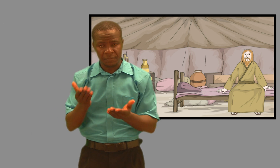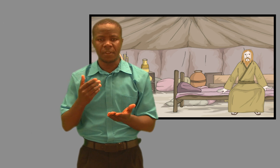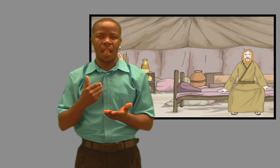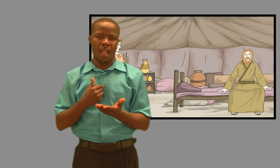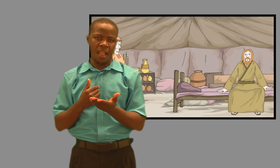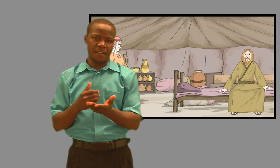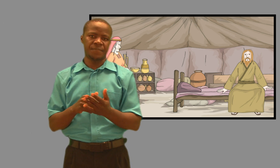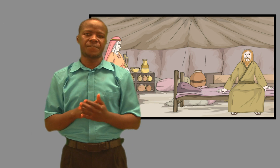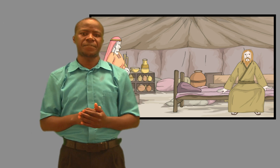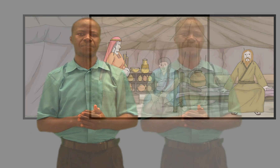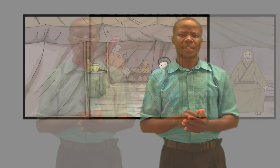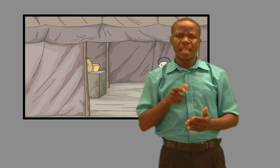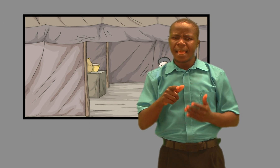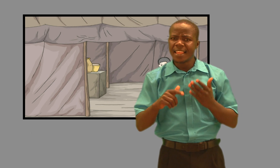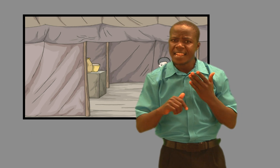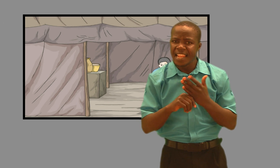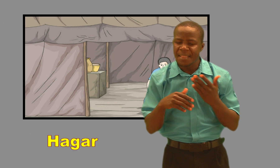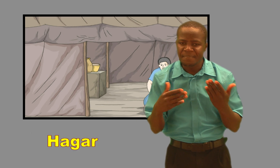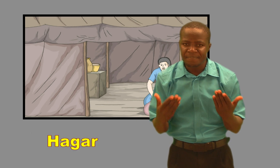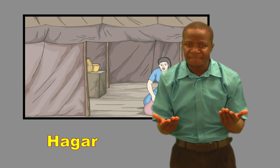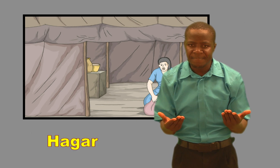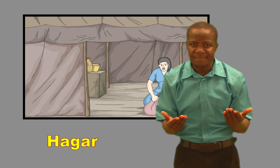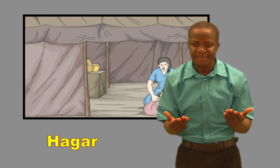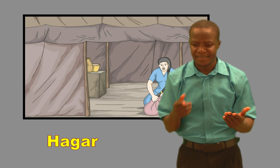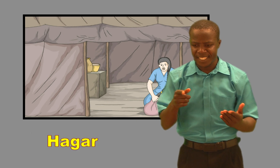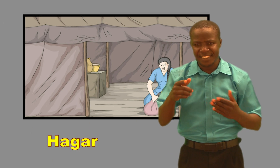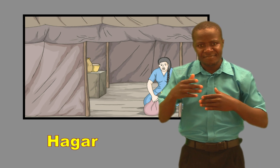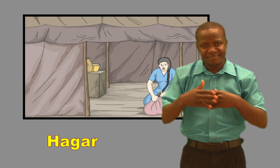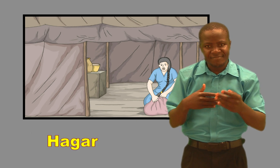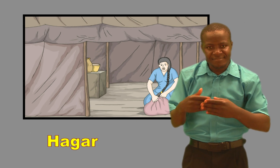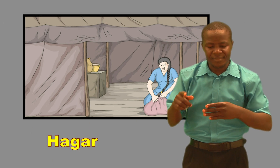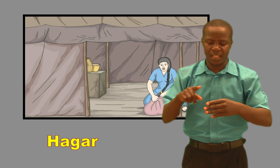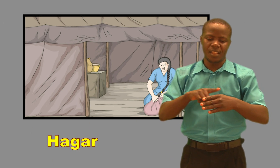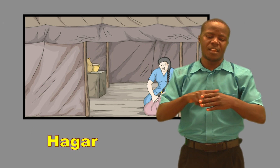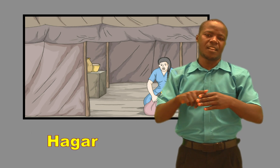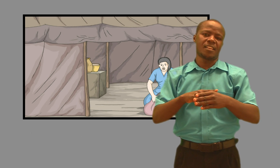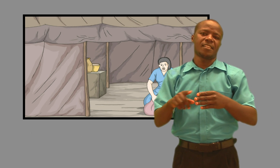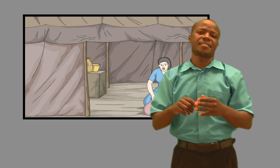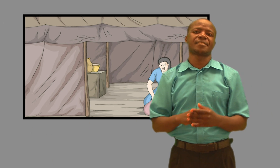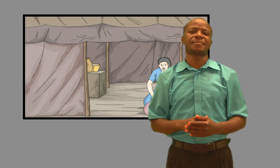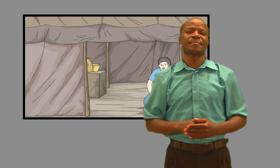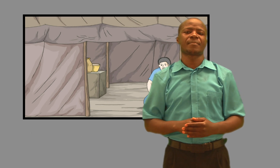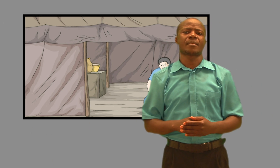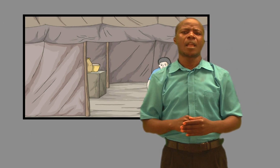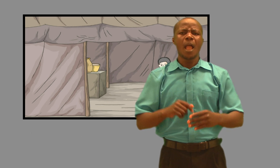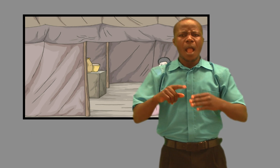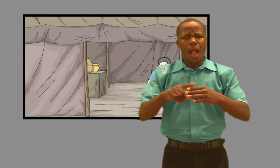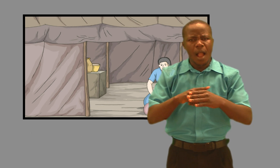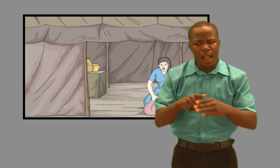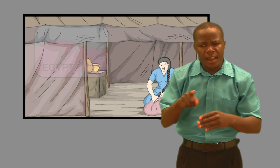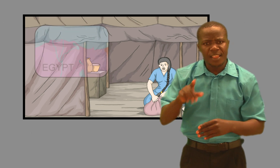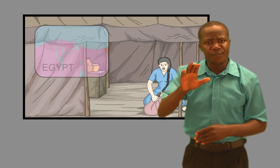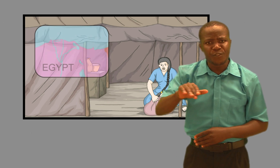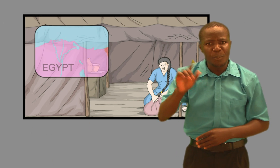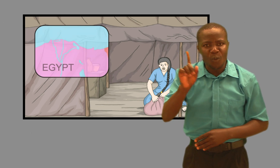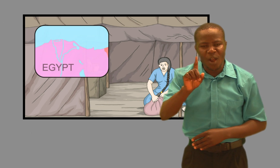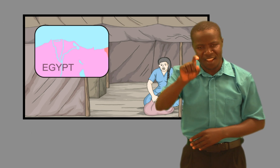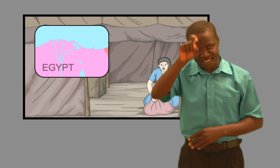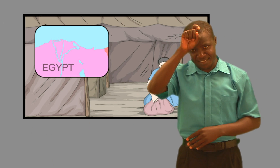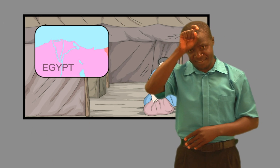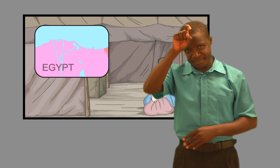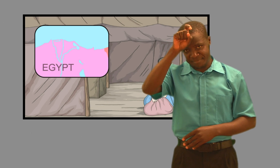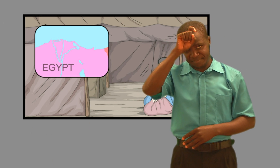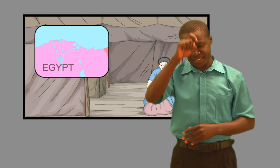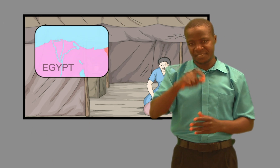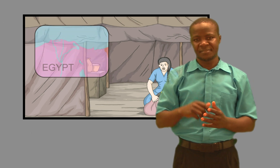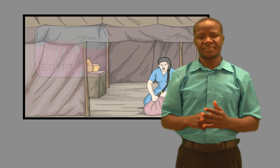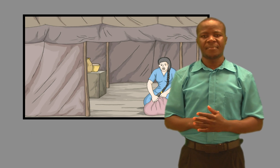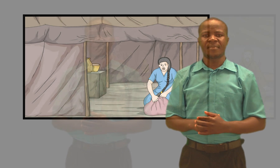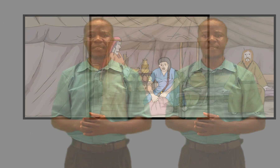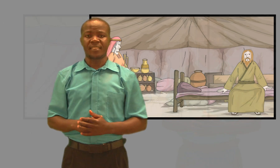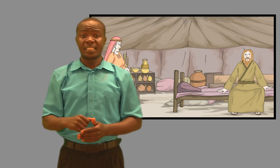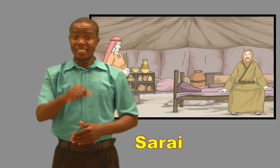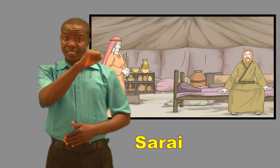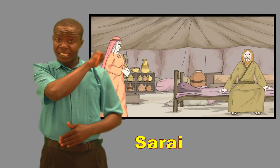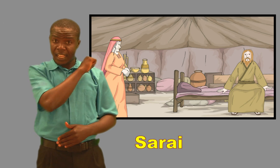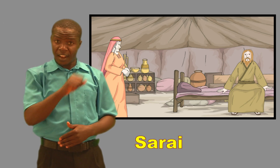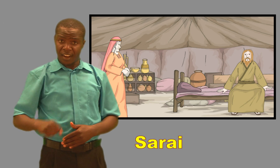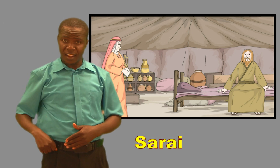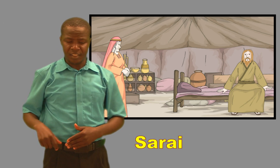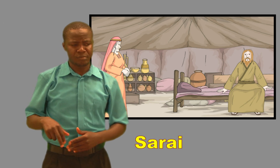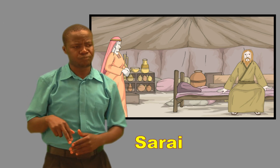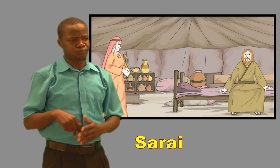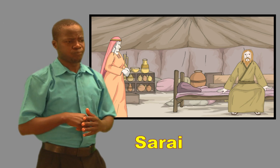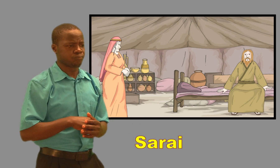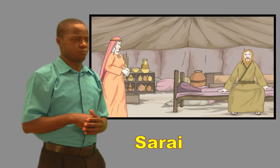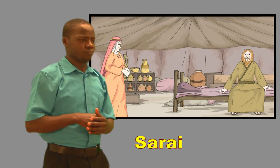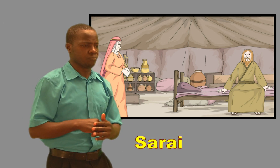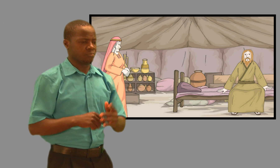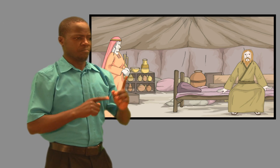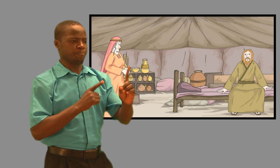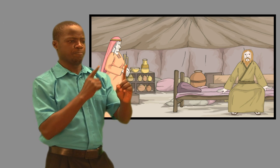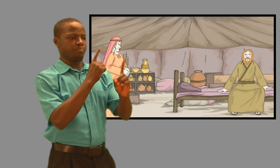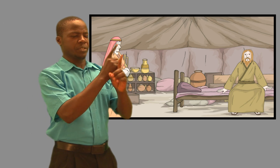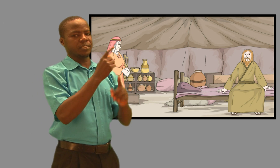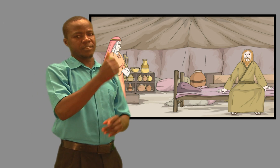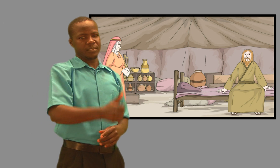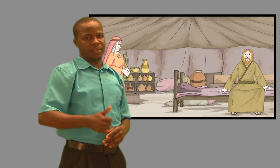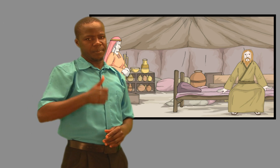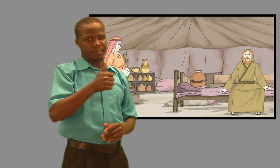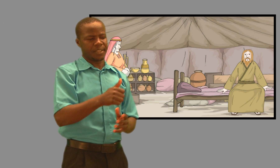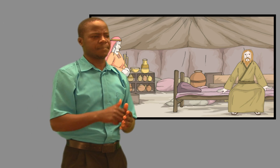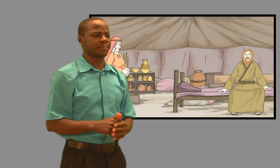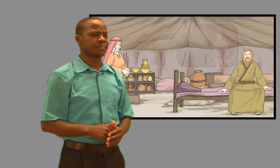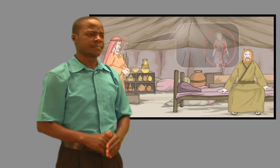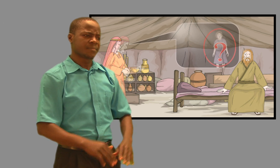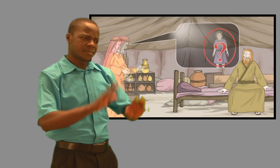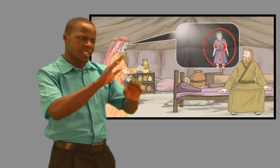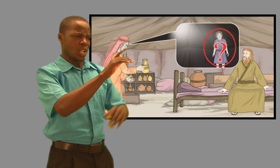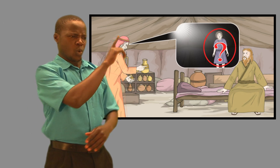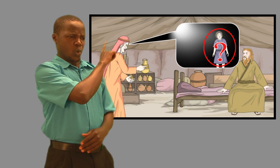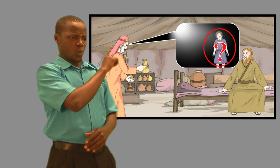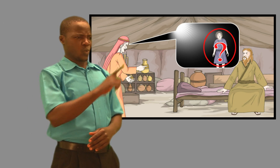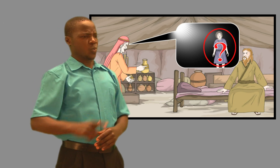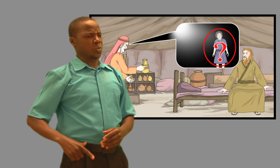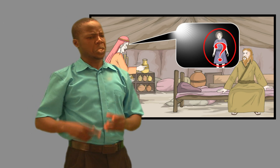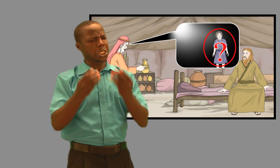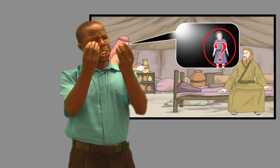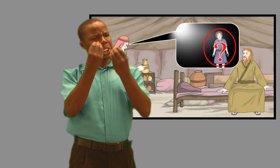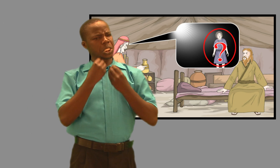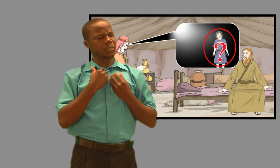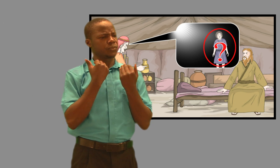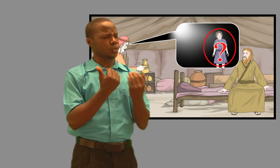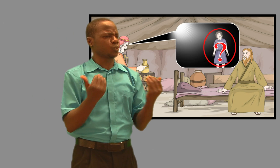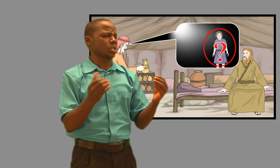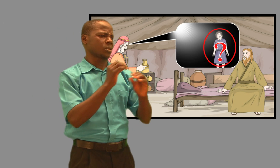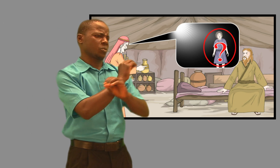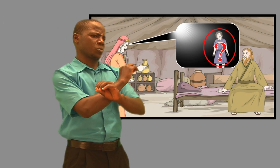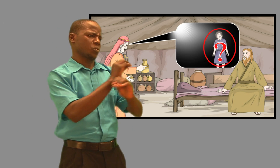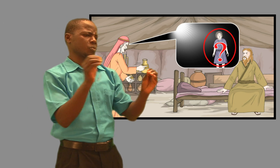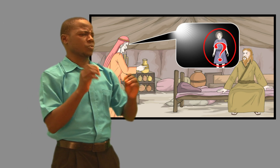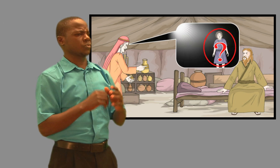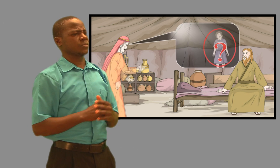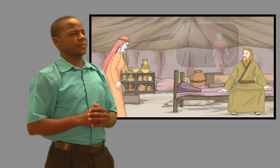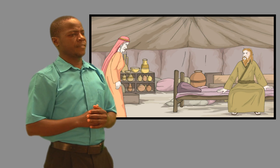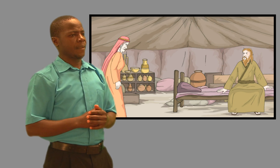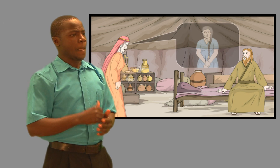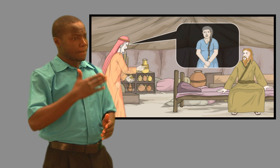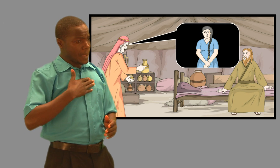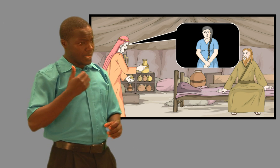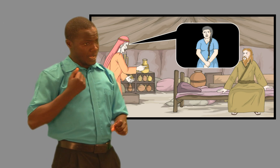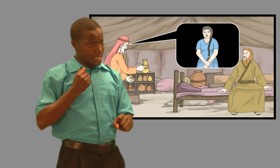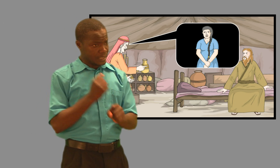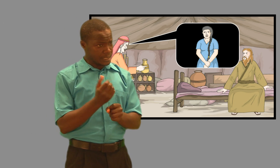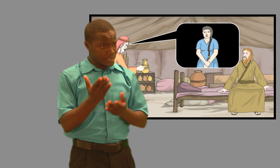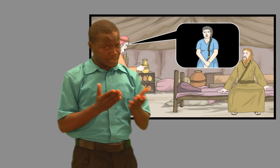So Sarai said to Abram, “Look now, the LORD has prevented me from bearing children.